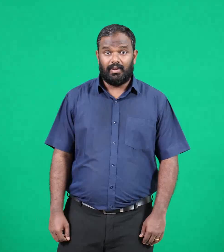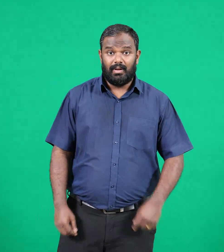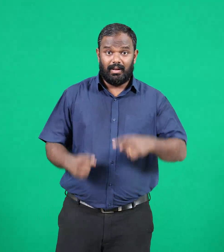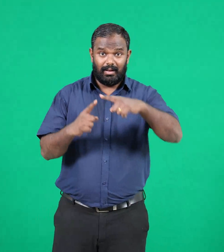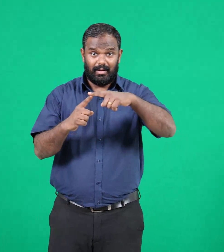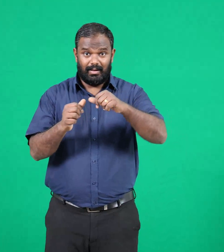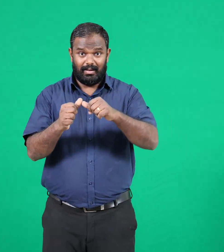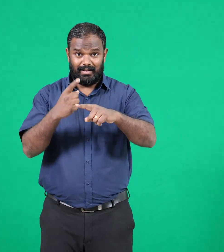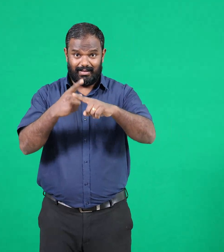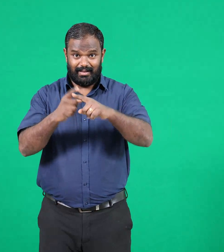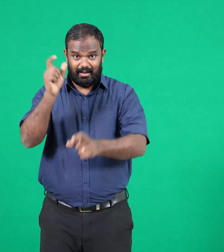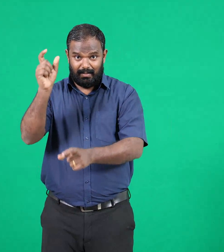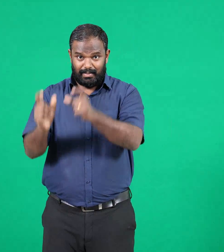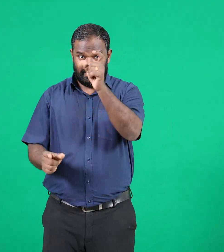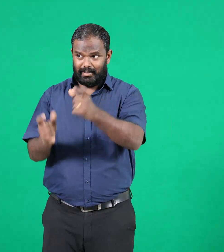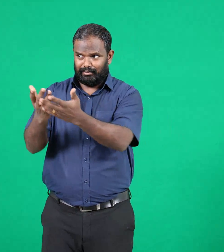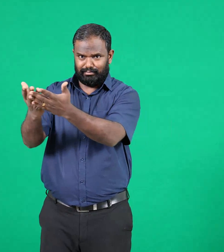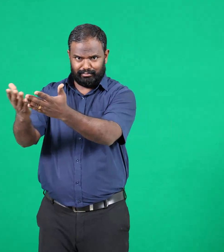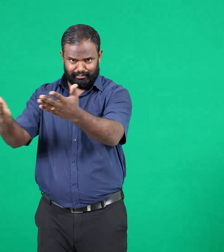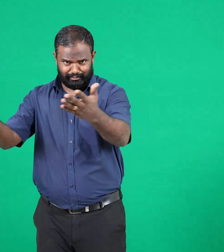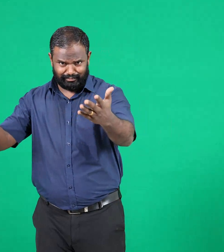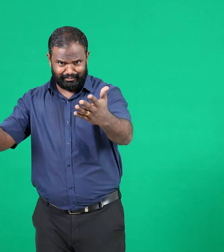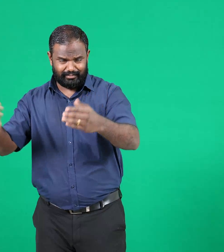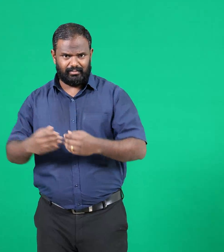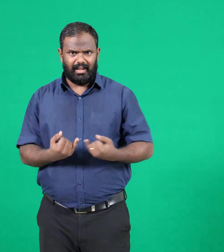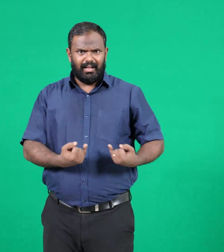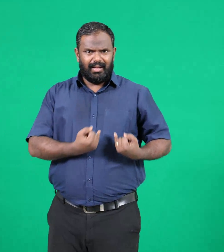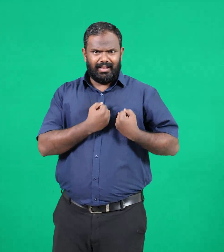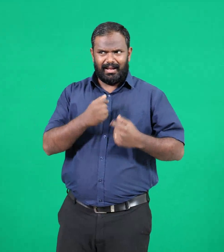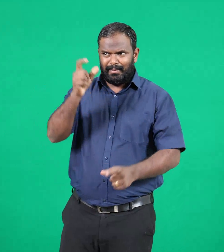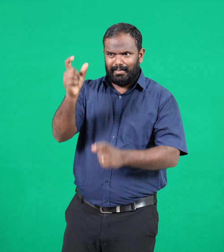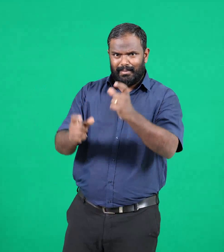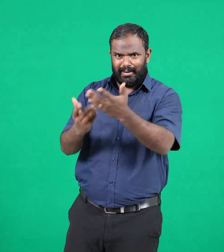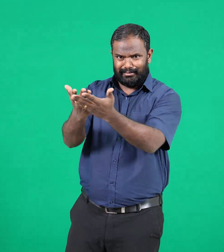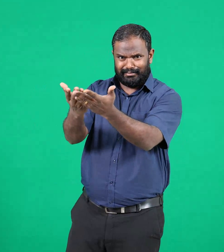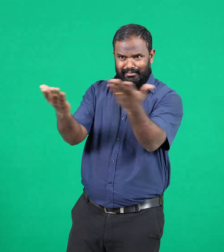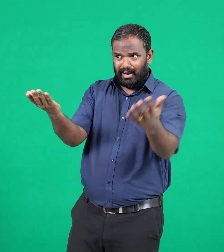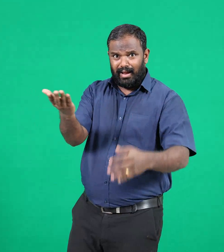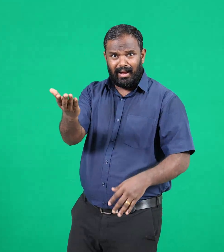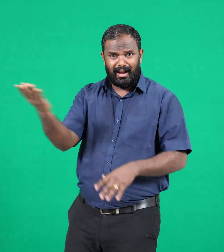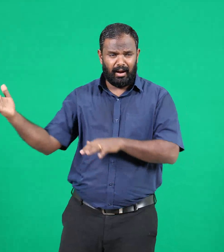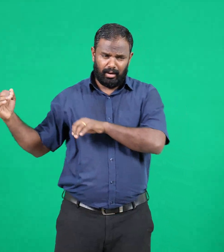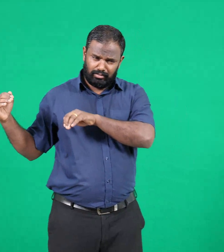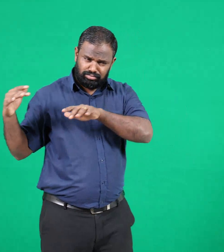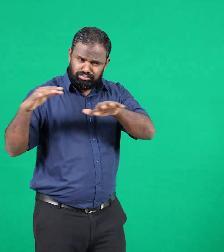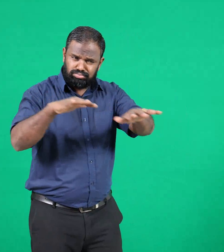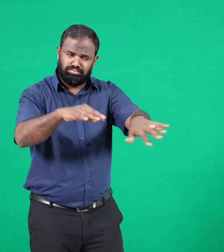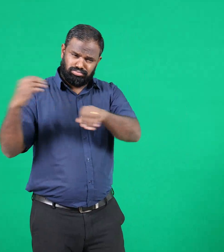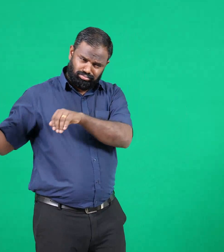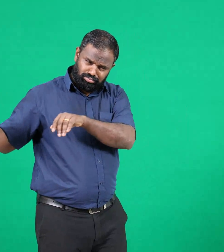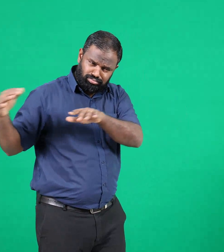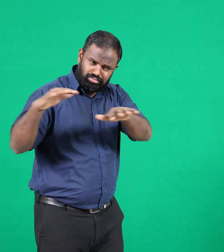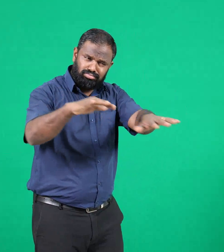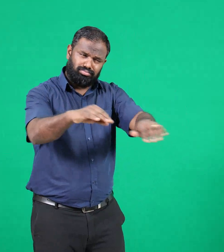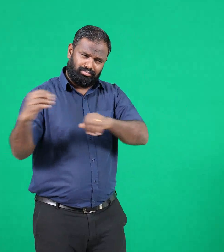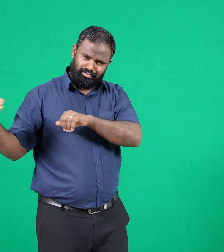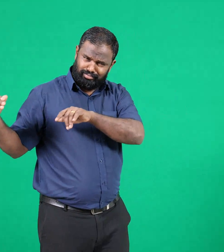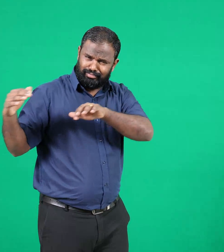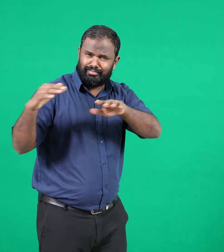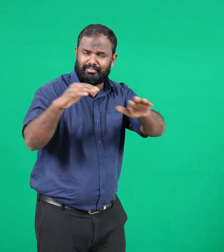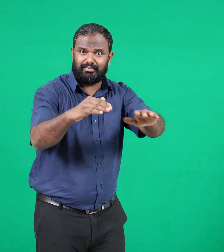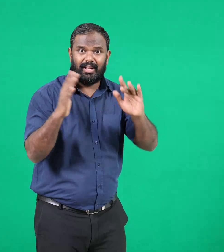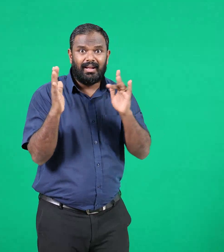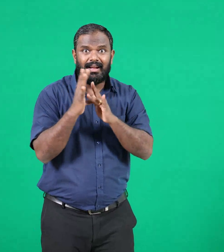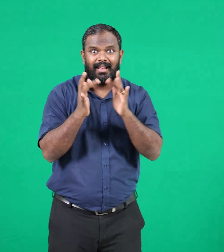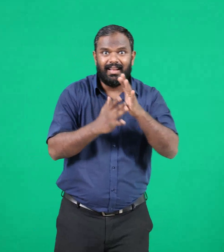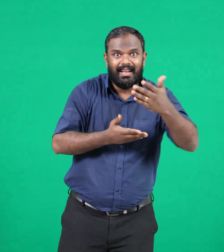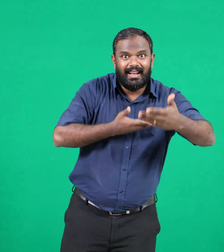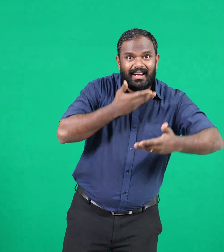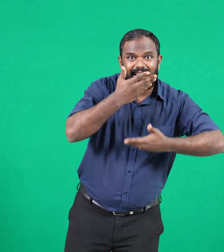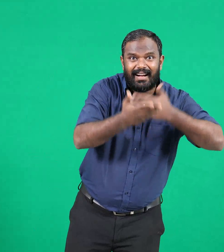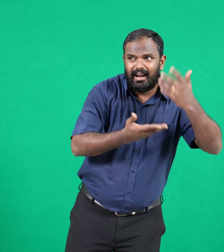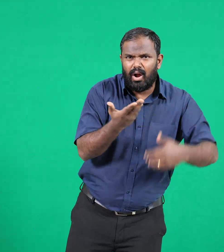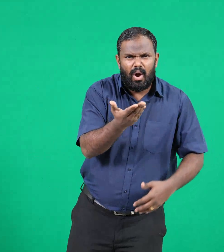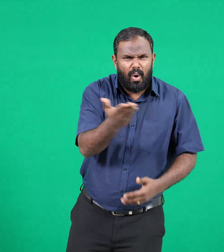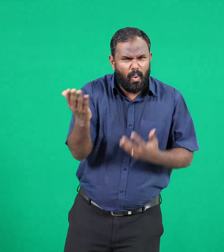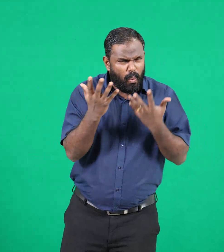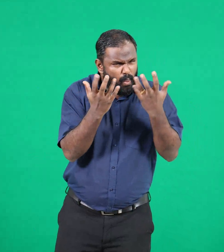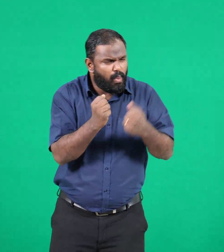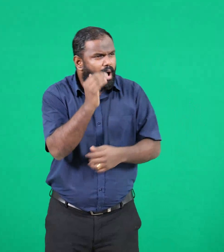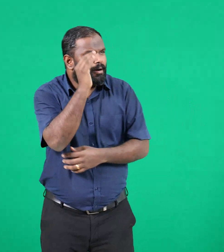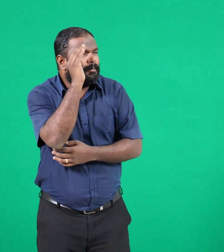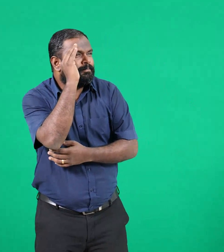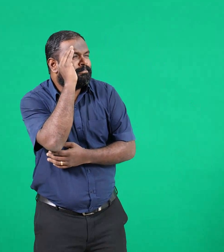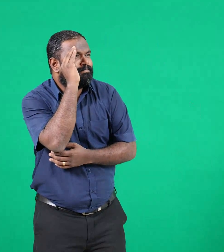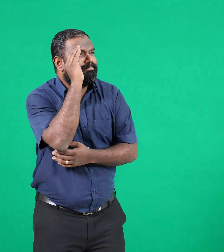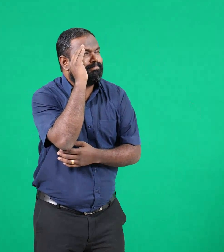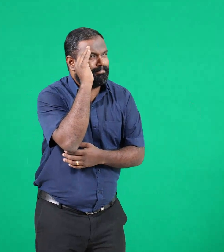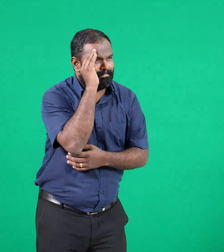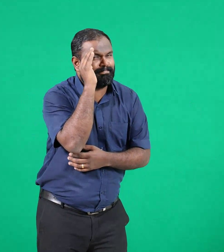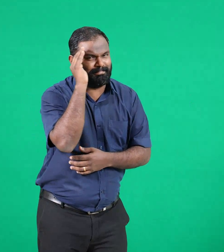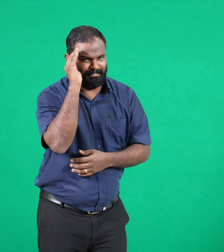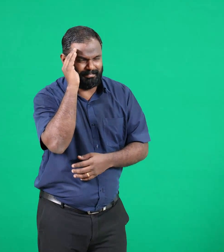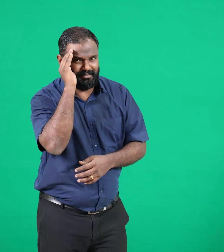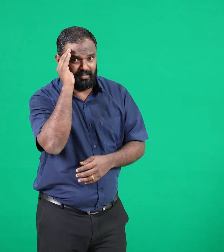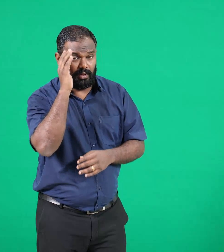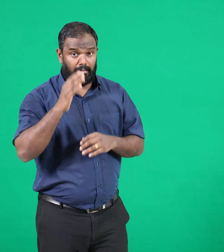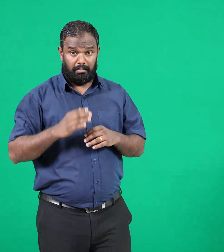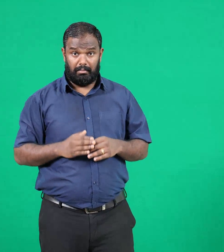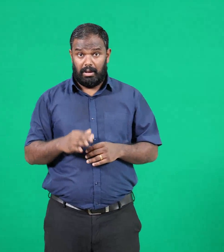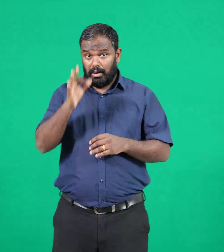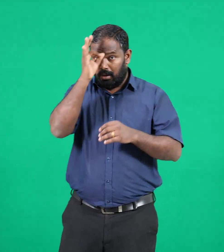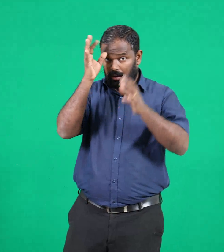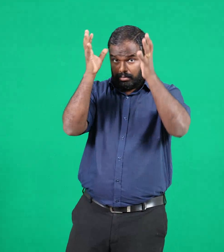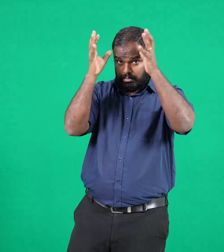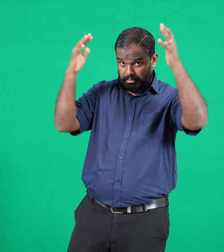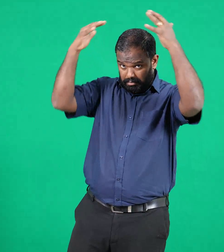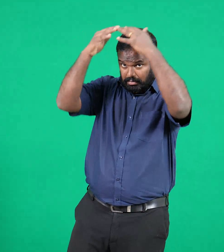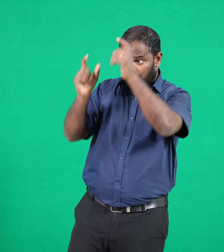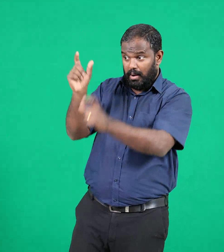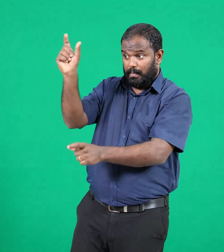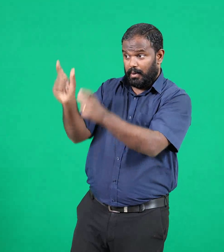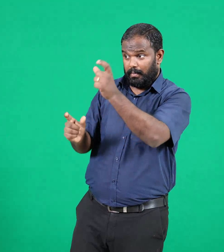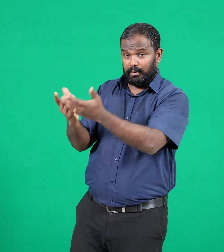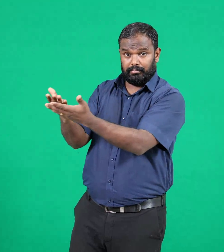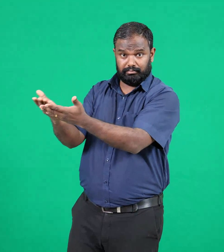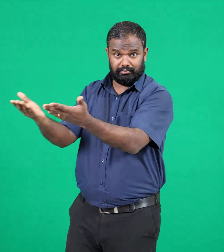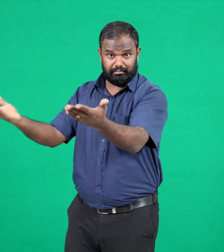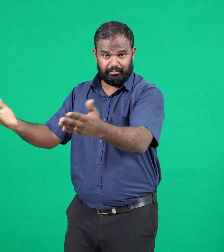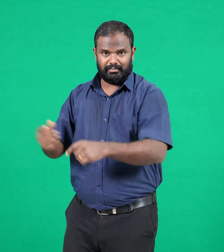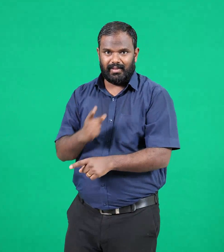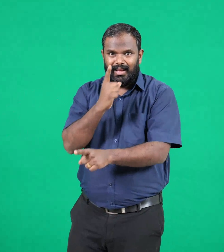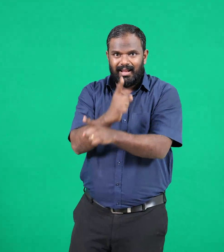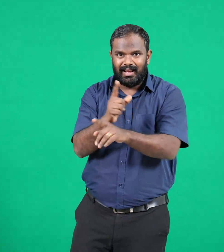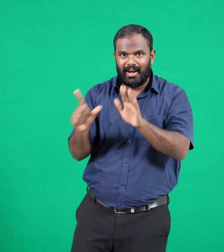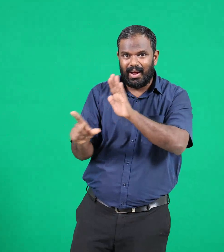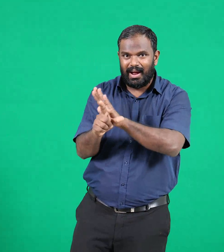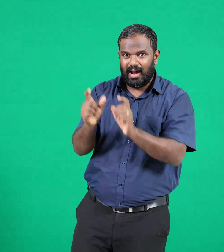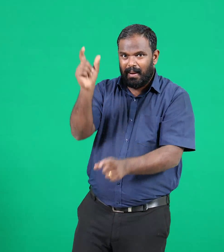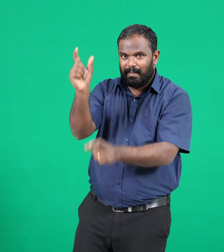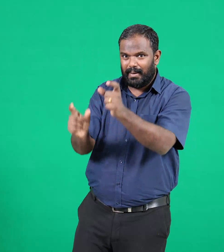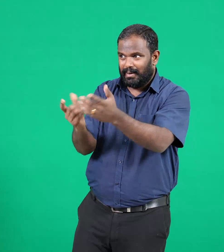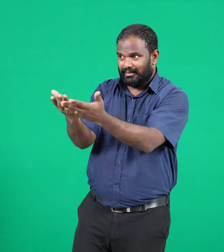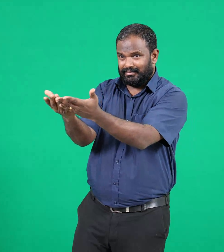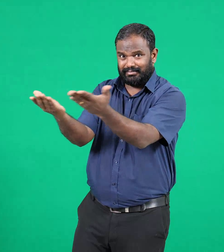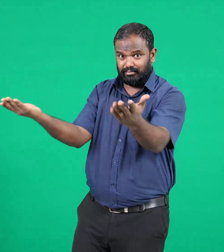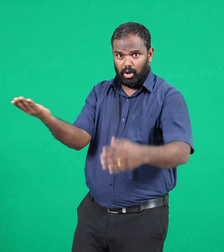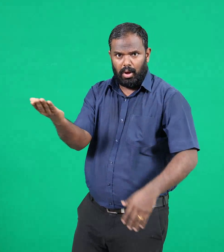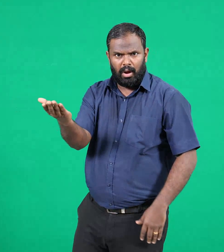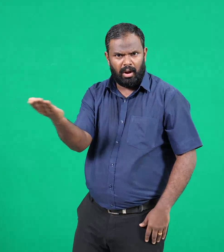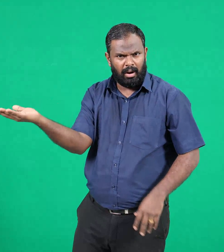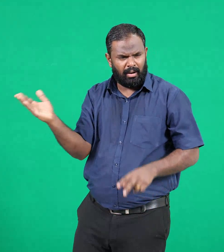Now all the tax collectors and sinners were gathering around to listen to Jesus.